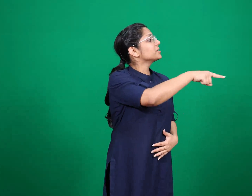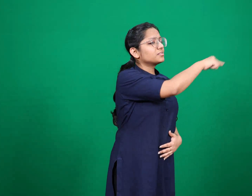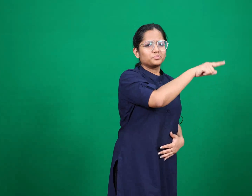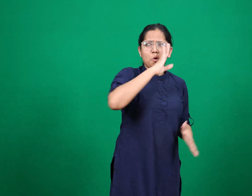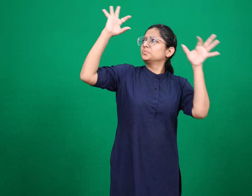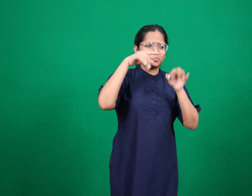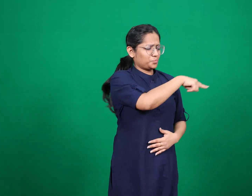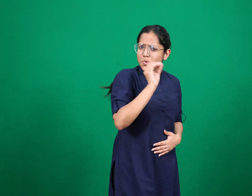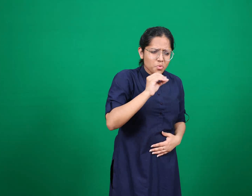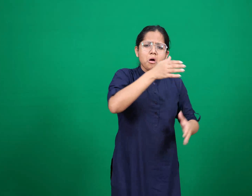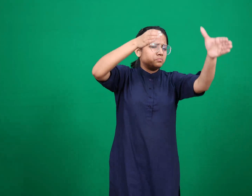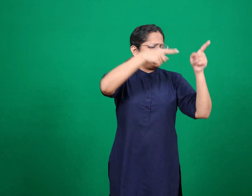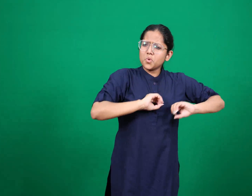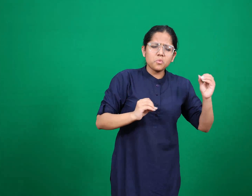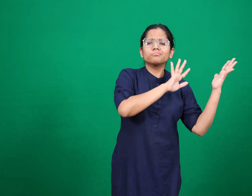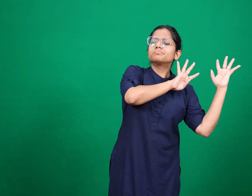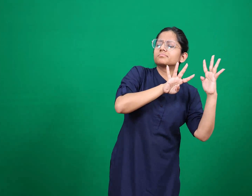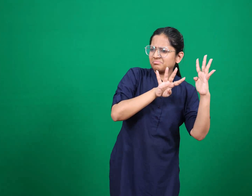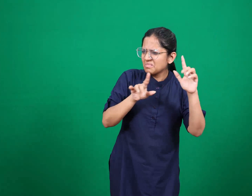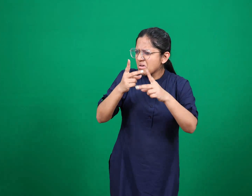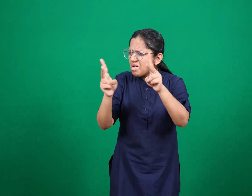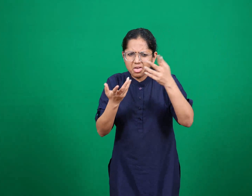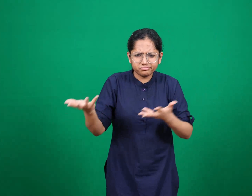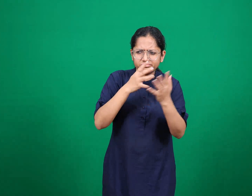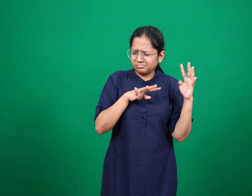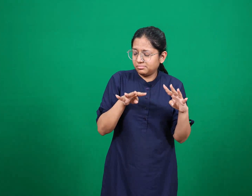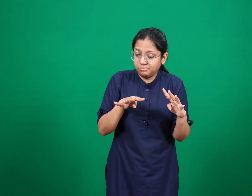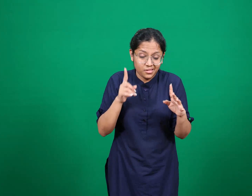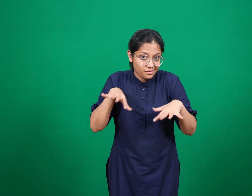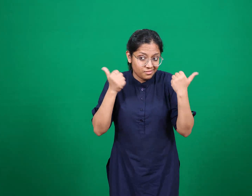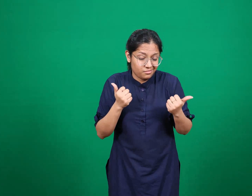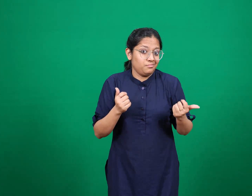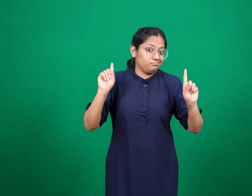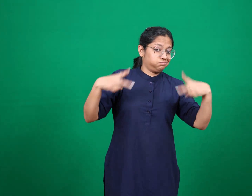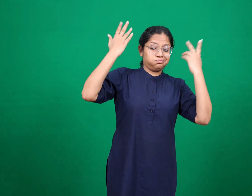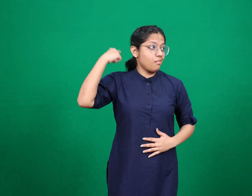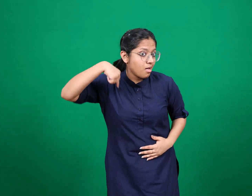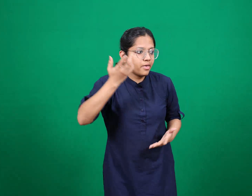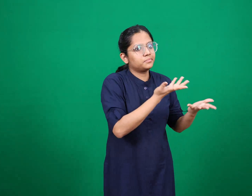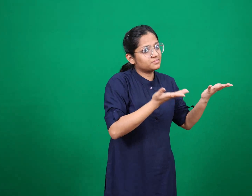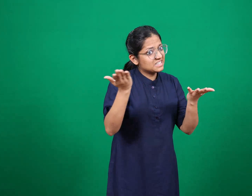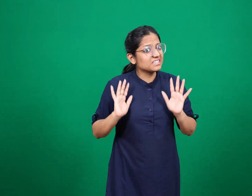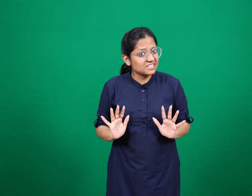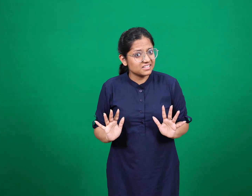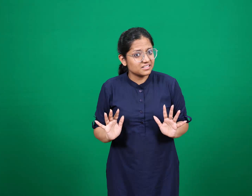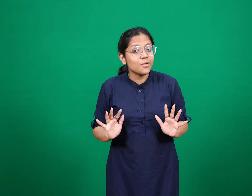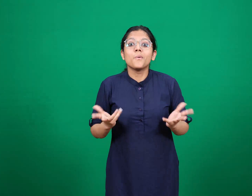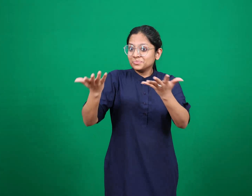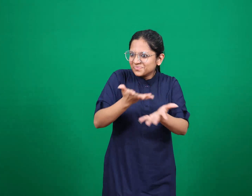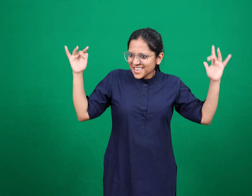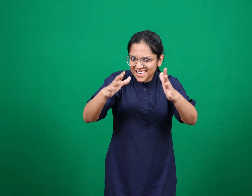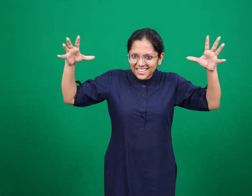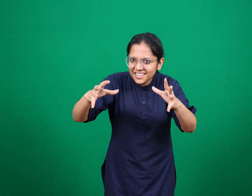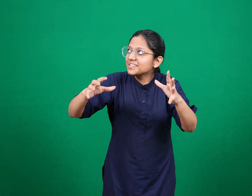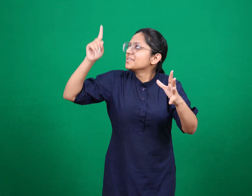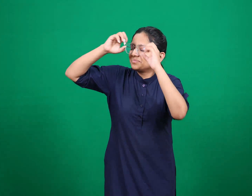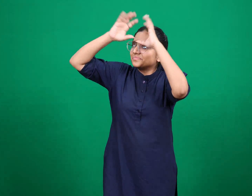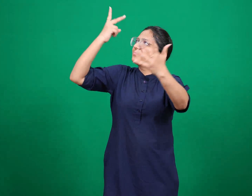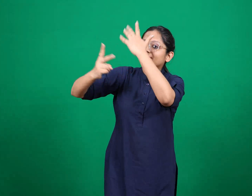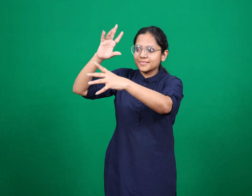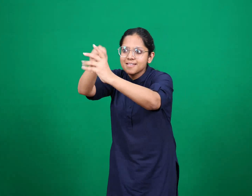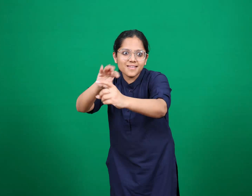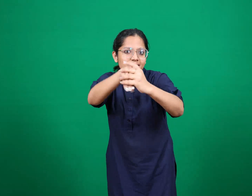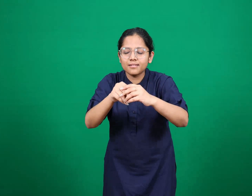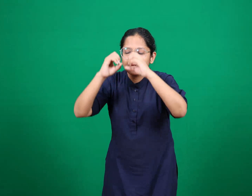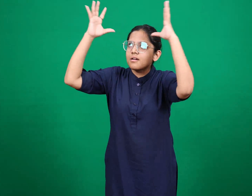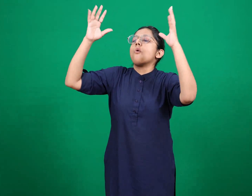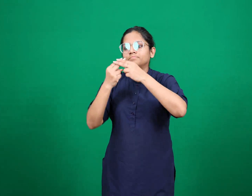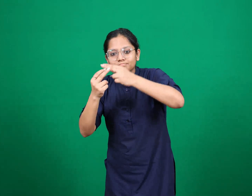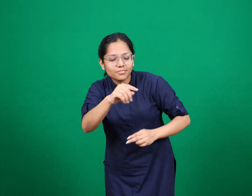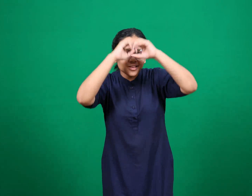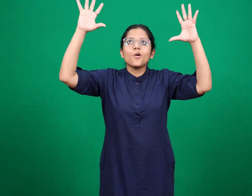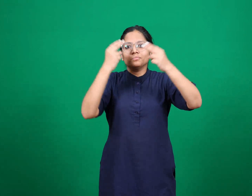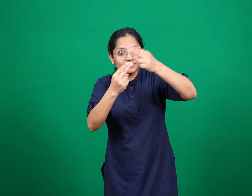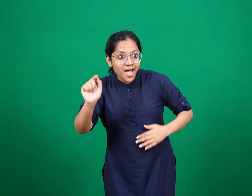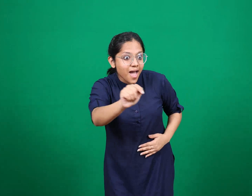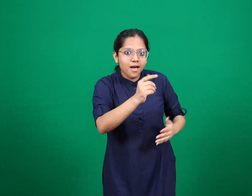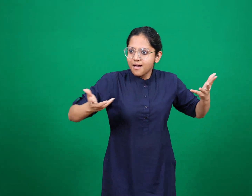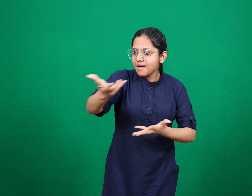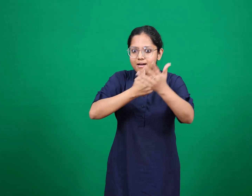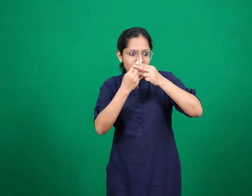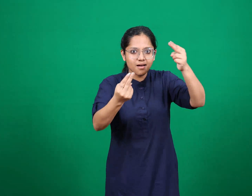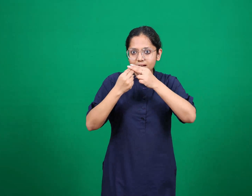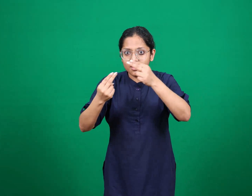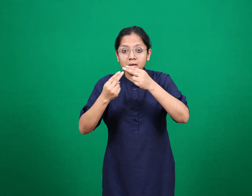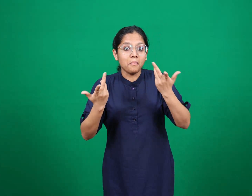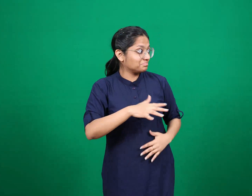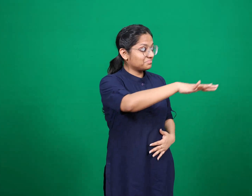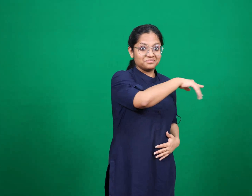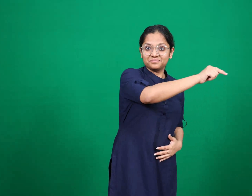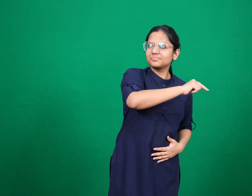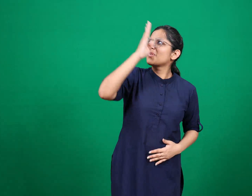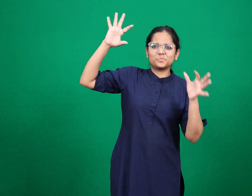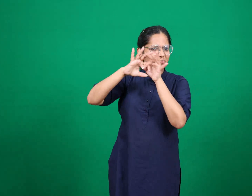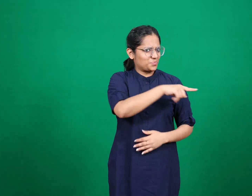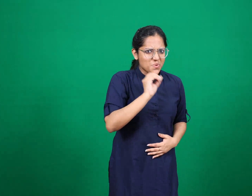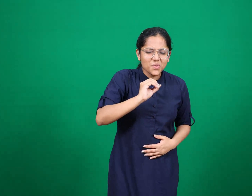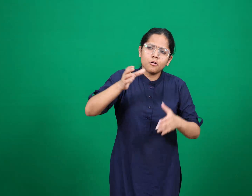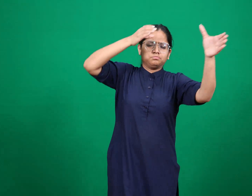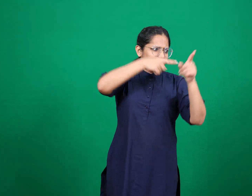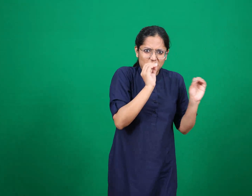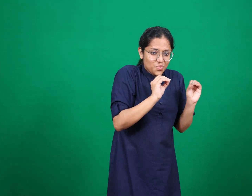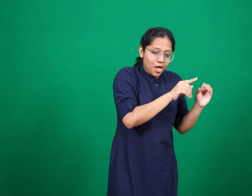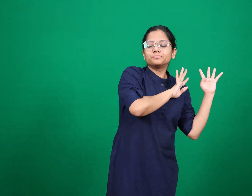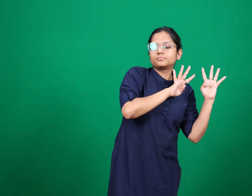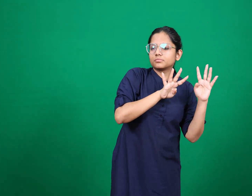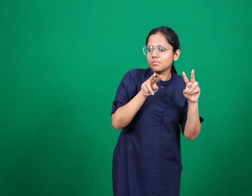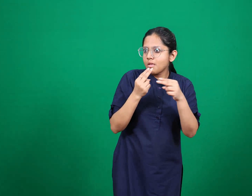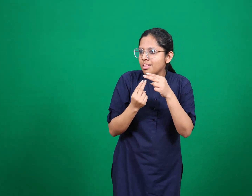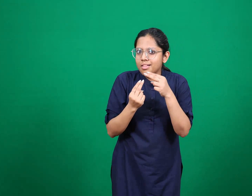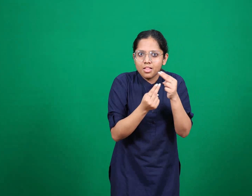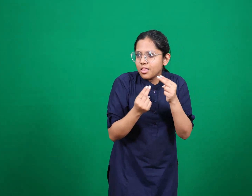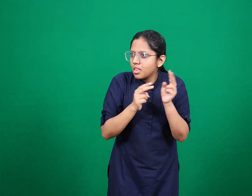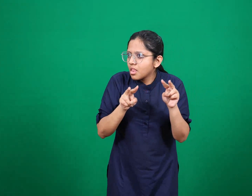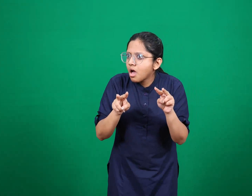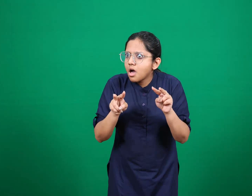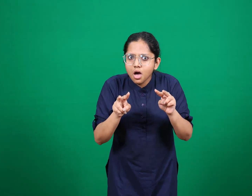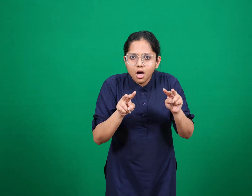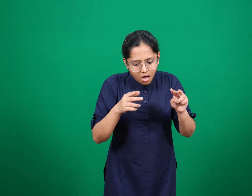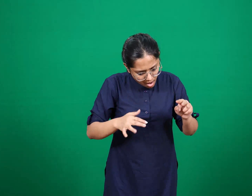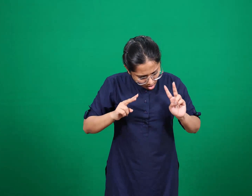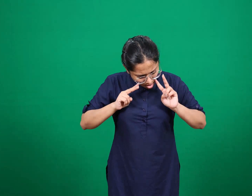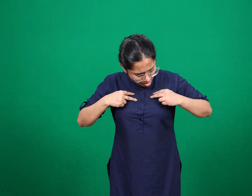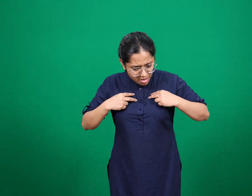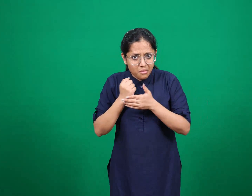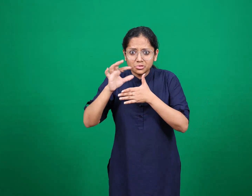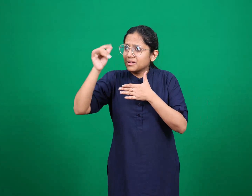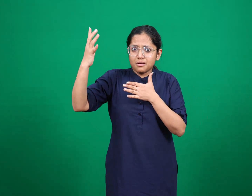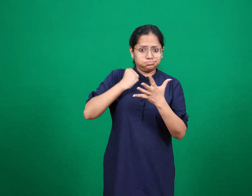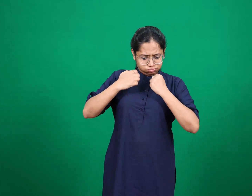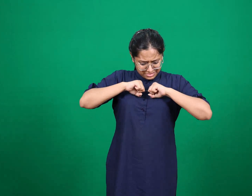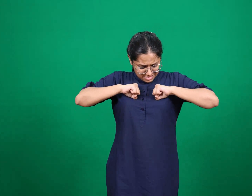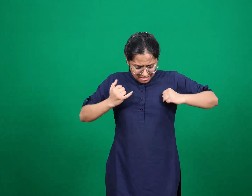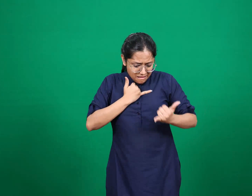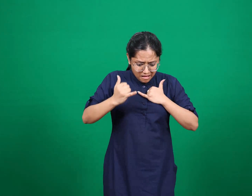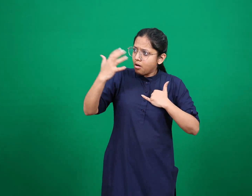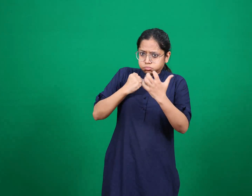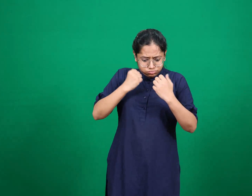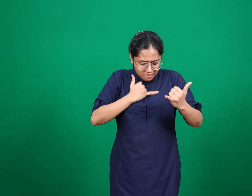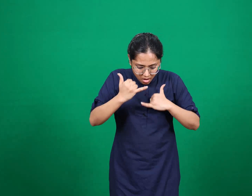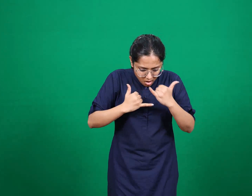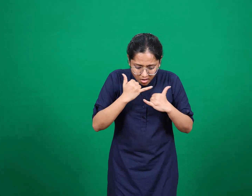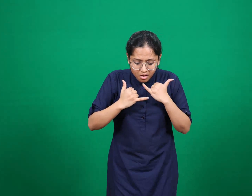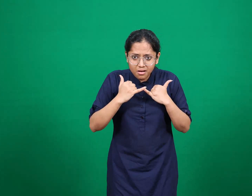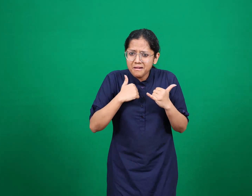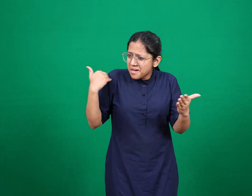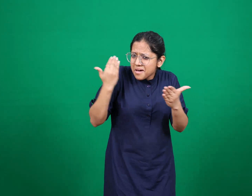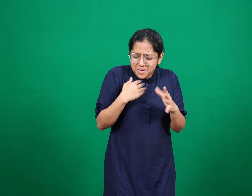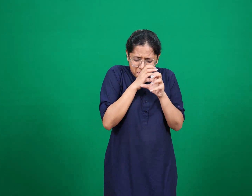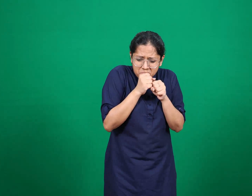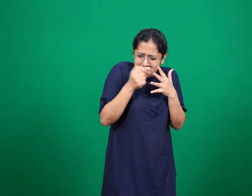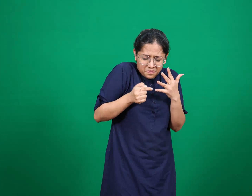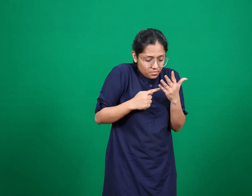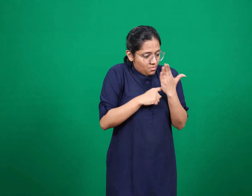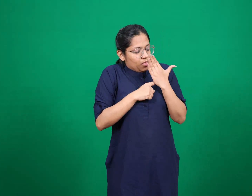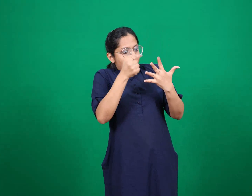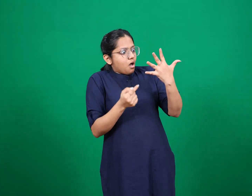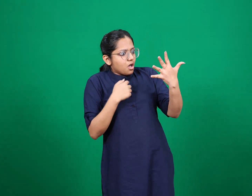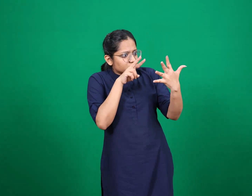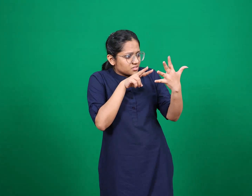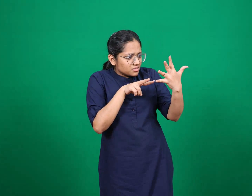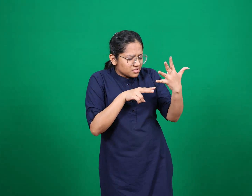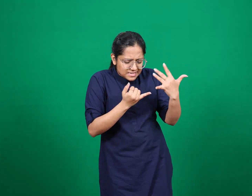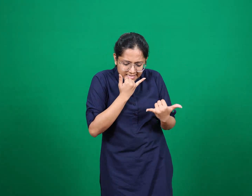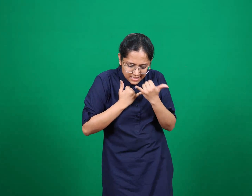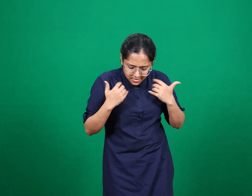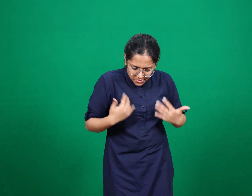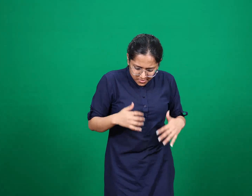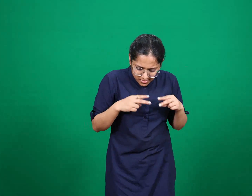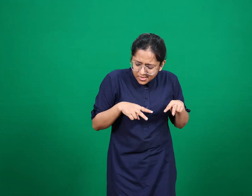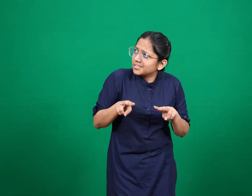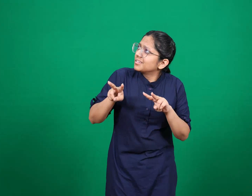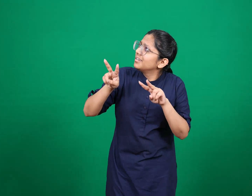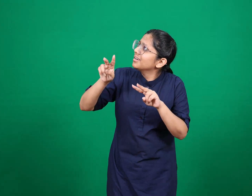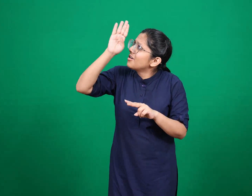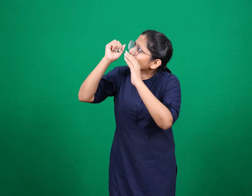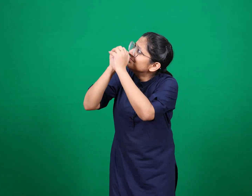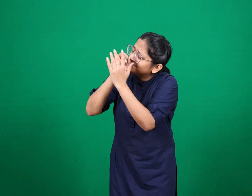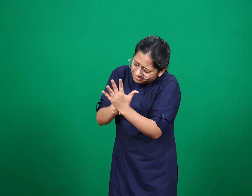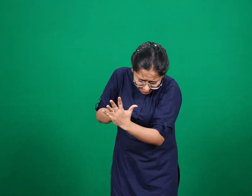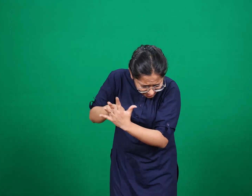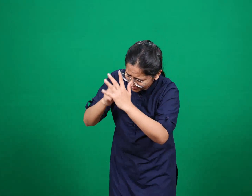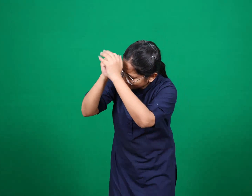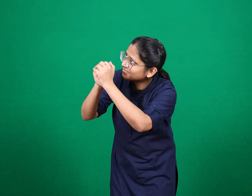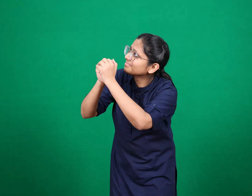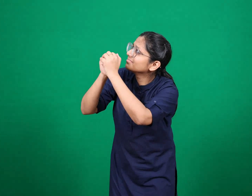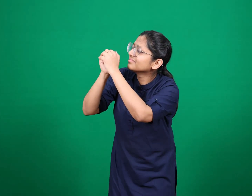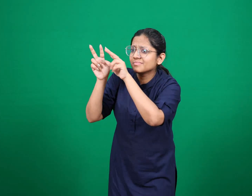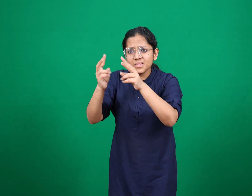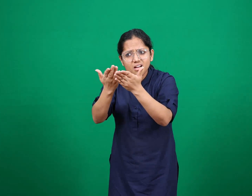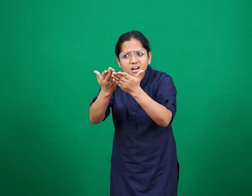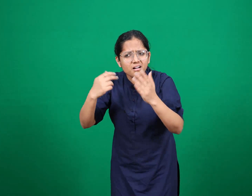But if an unbeliever or uninstructed person comes in while everyone is prophesying, he will be convicted and called to account by all, and the secrets of his heart will be made known.